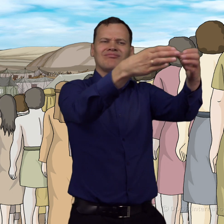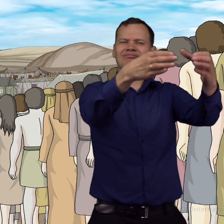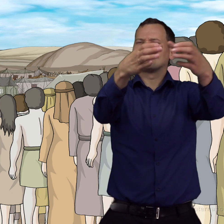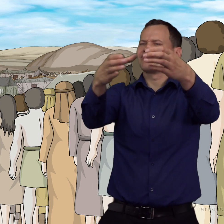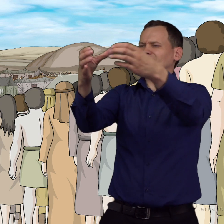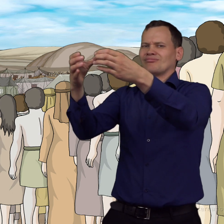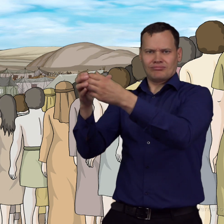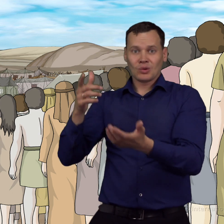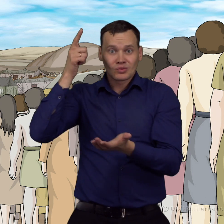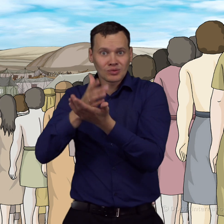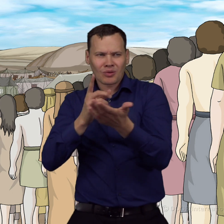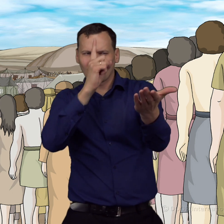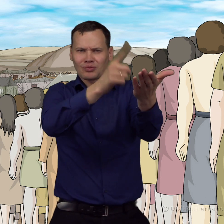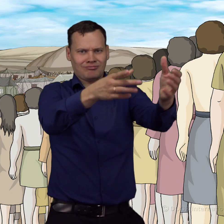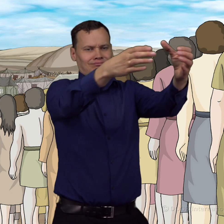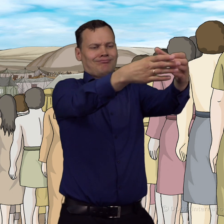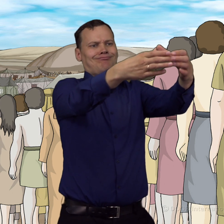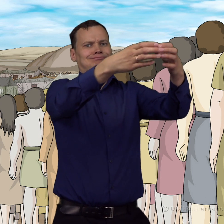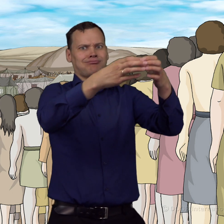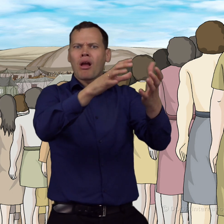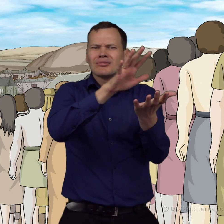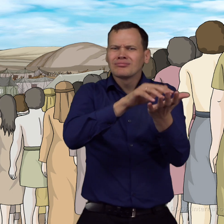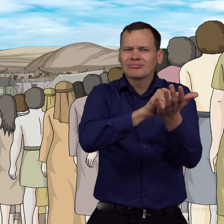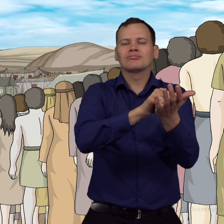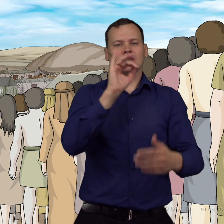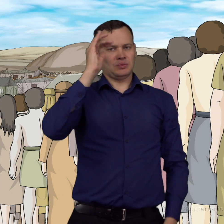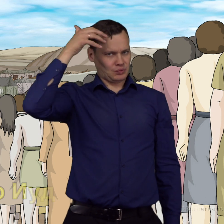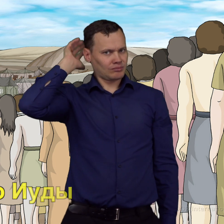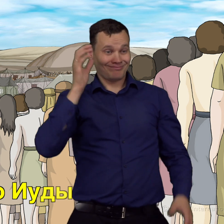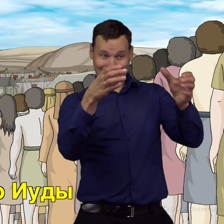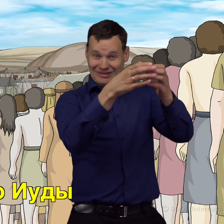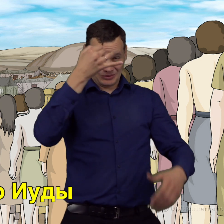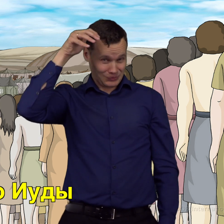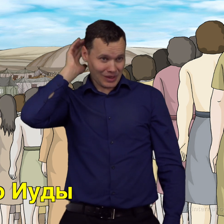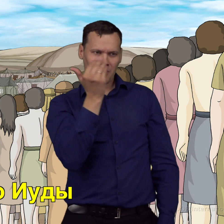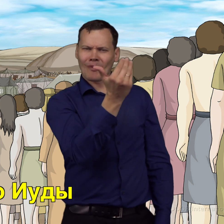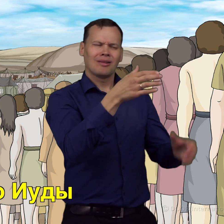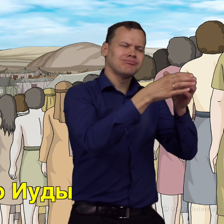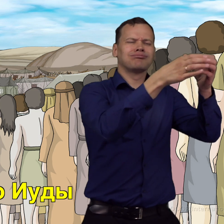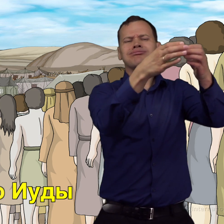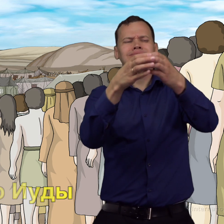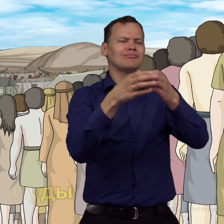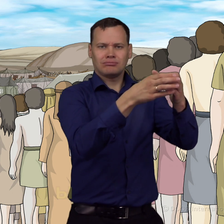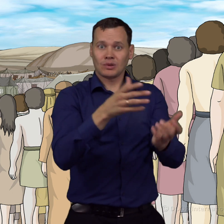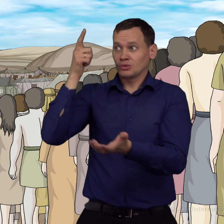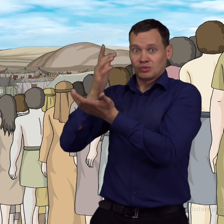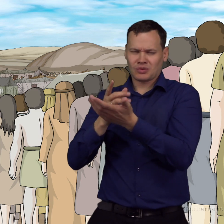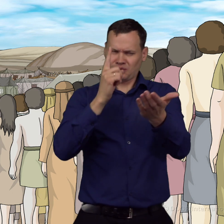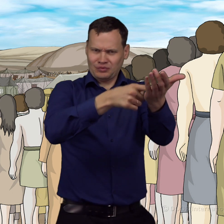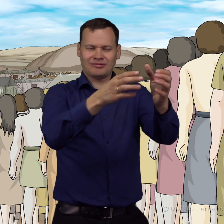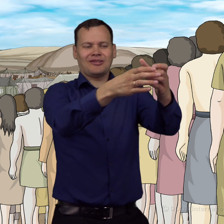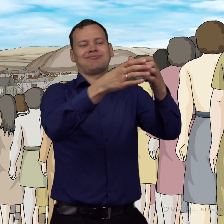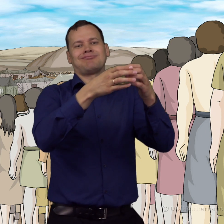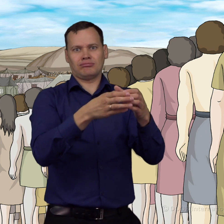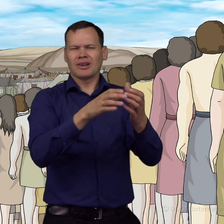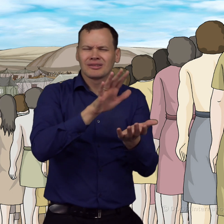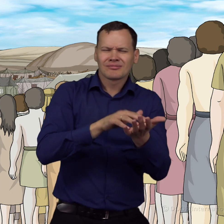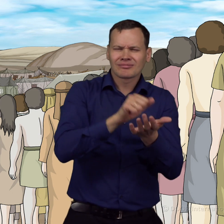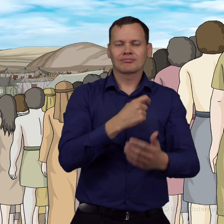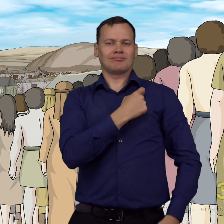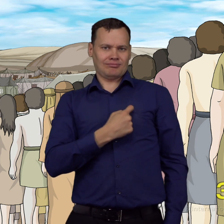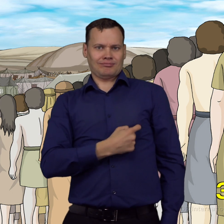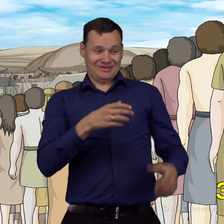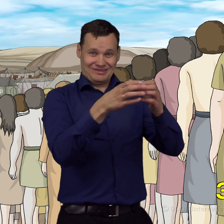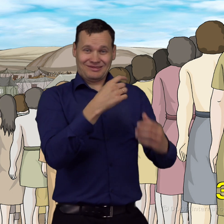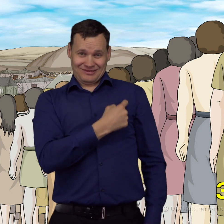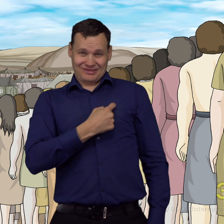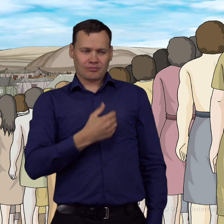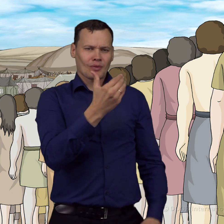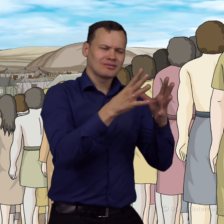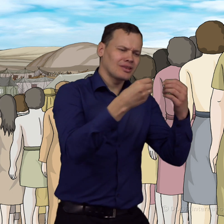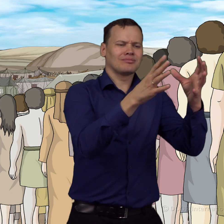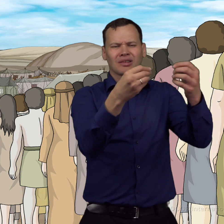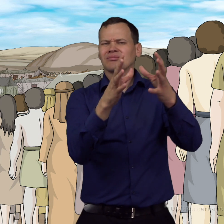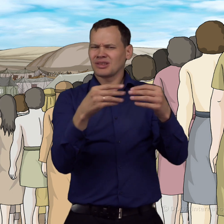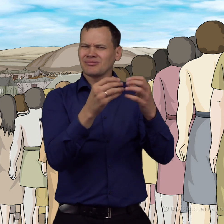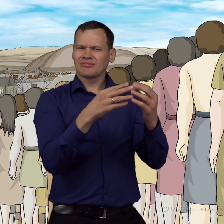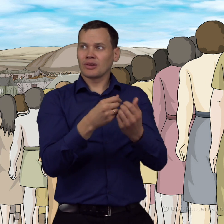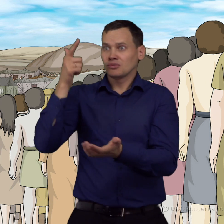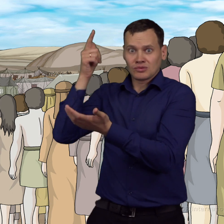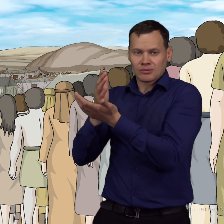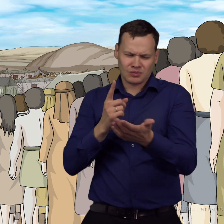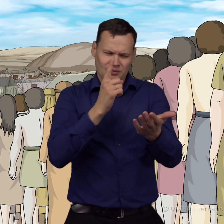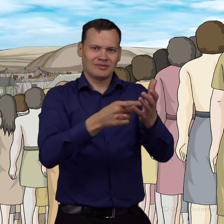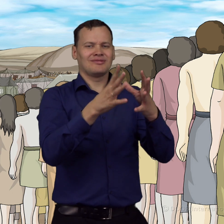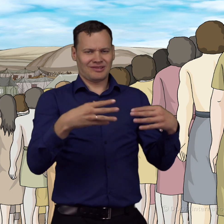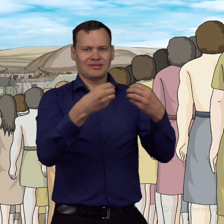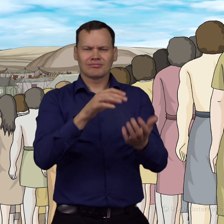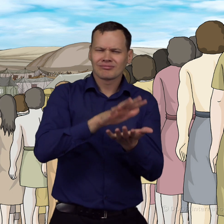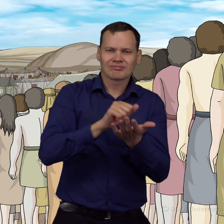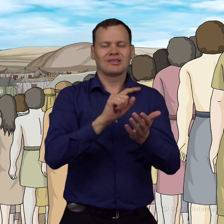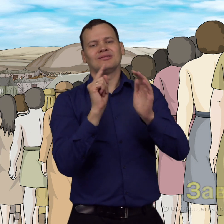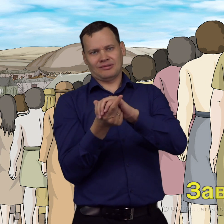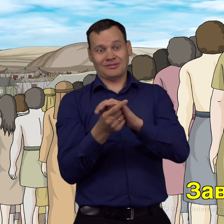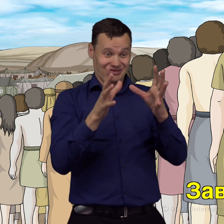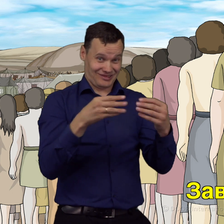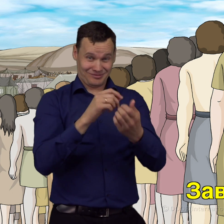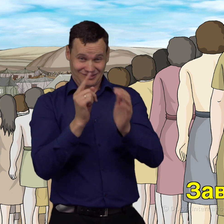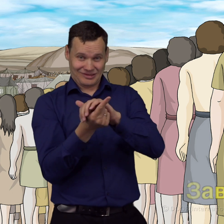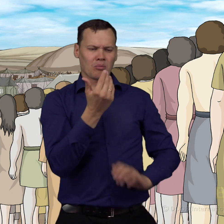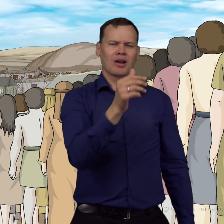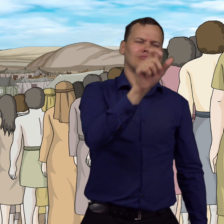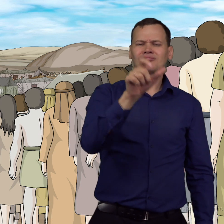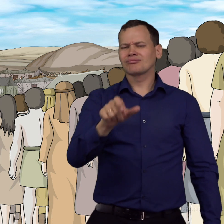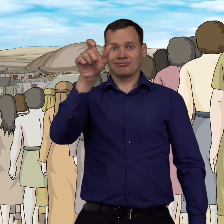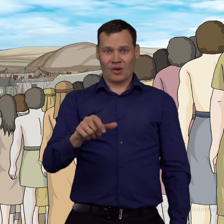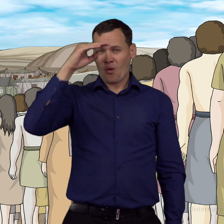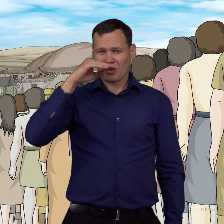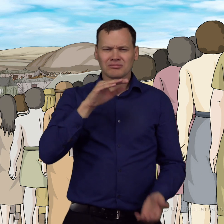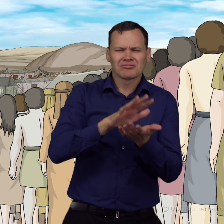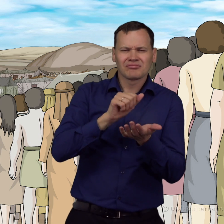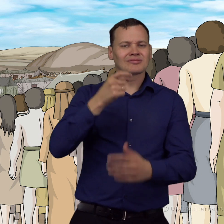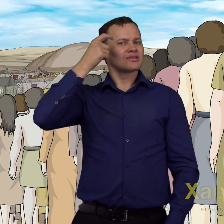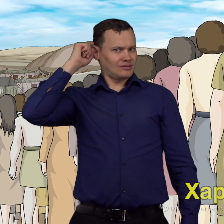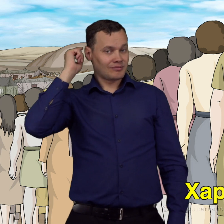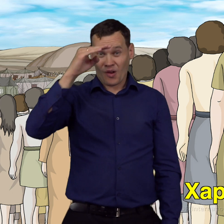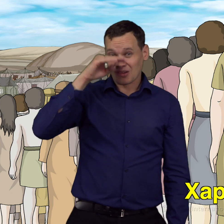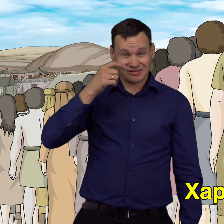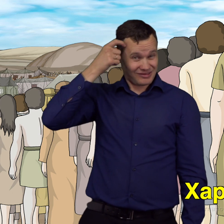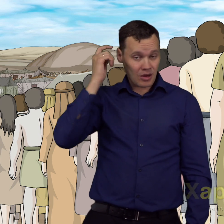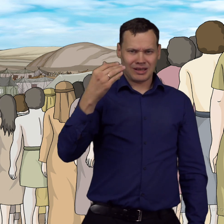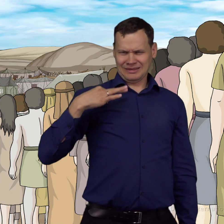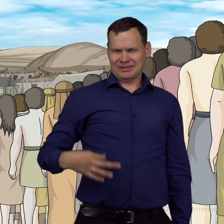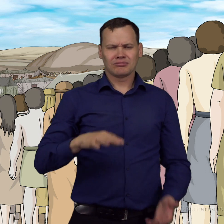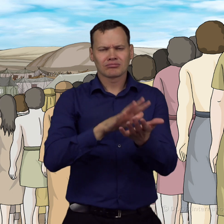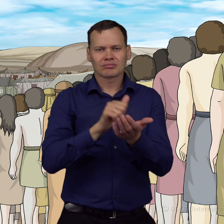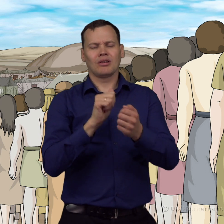He had the clans of Judah come forward, and the clan of the Zerahites was selected. He had the clan of the Zerahites come forward, and the family of Zabdi was selected.